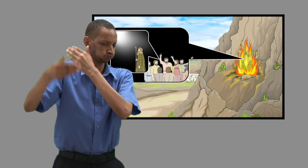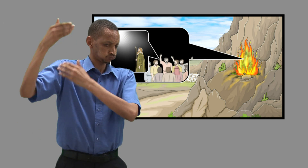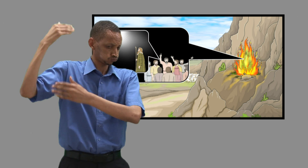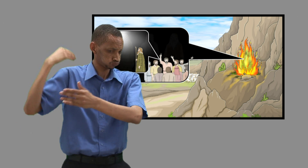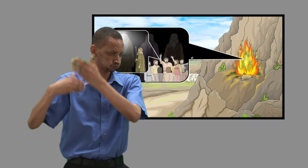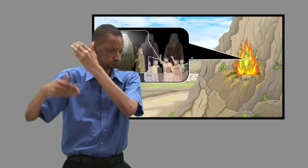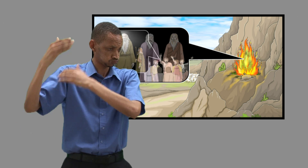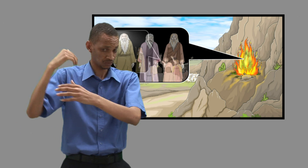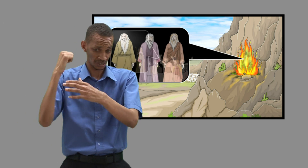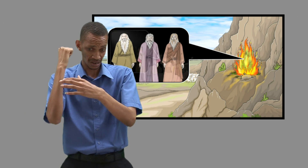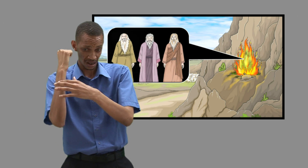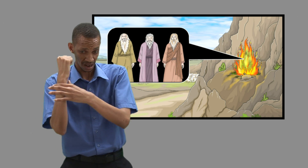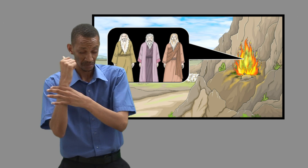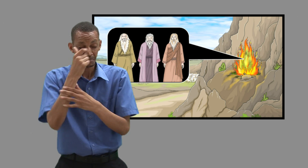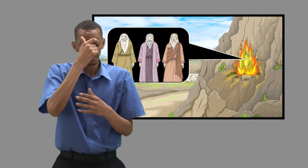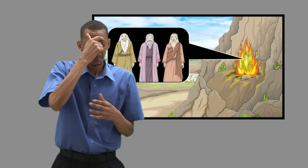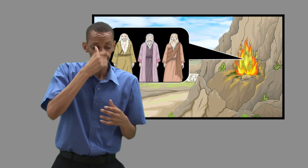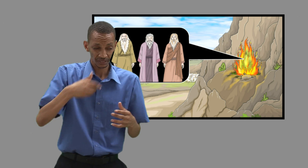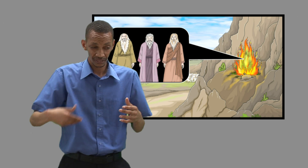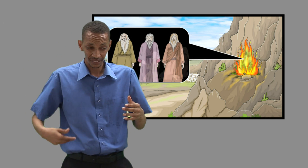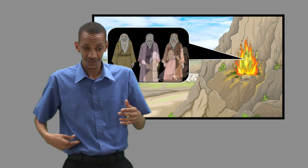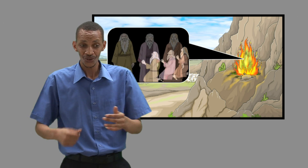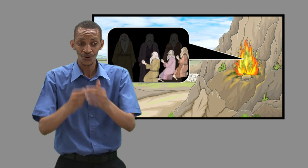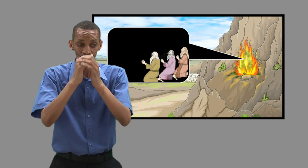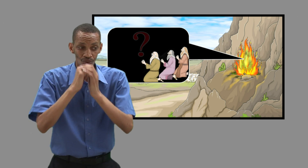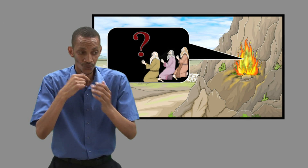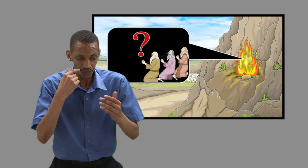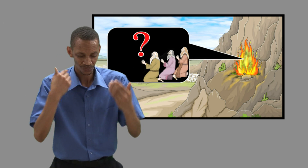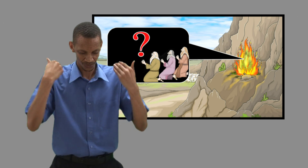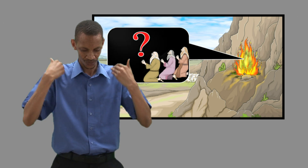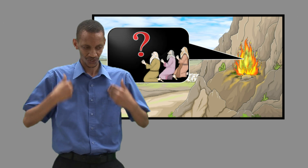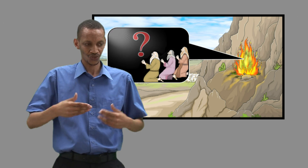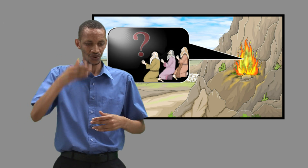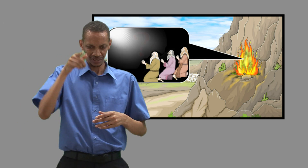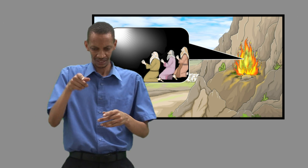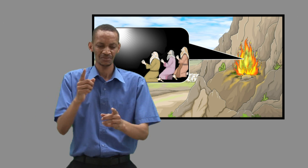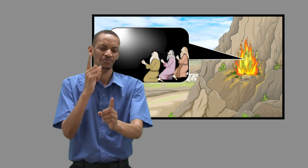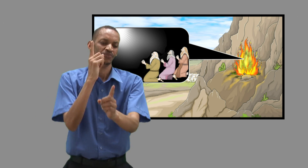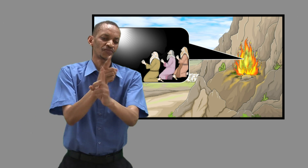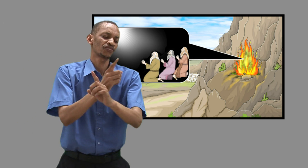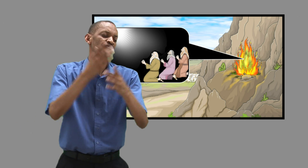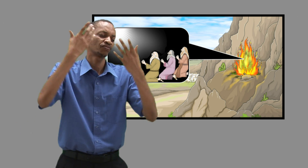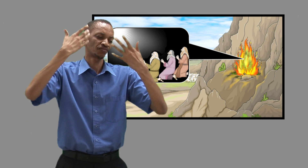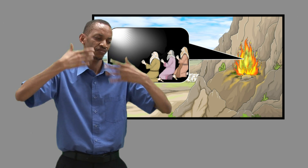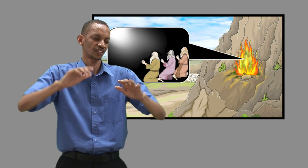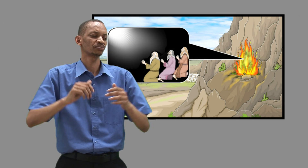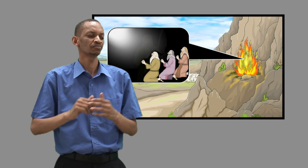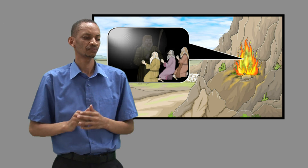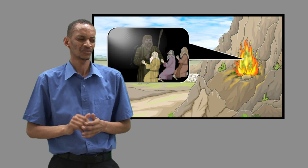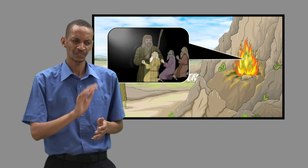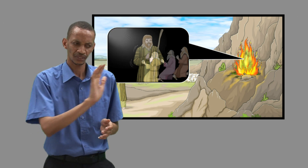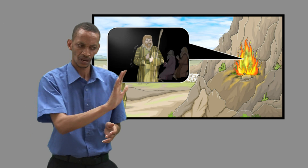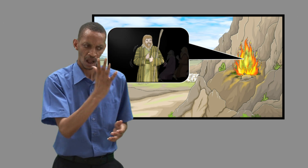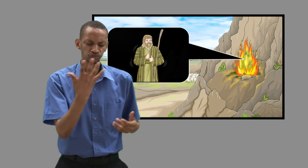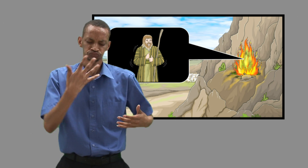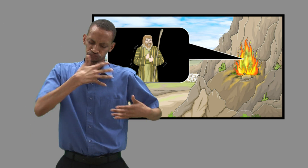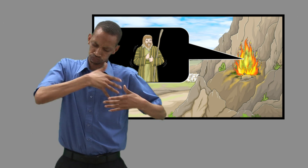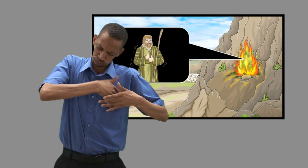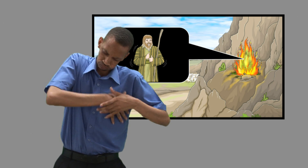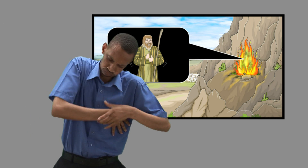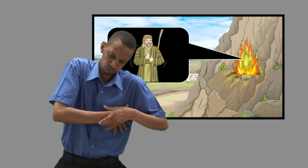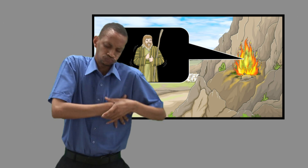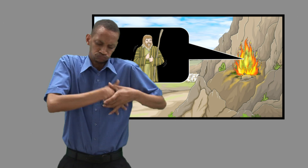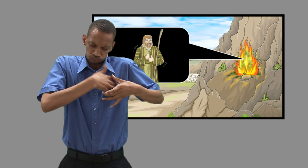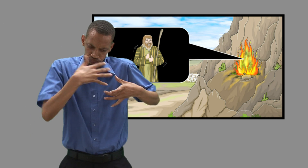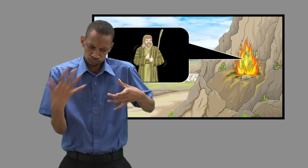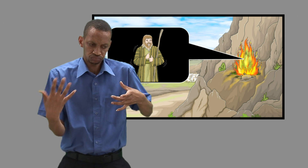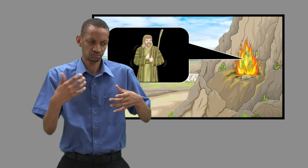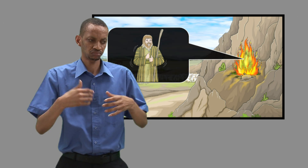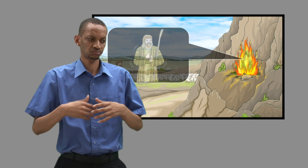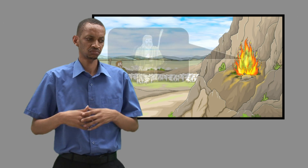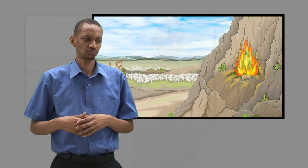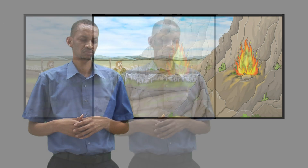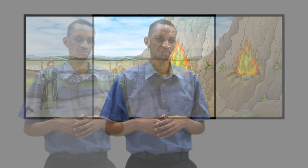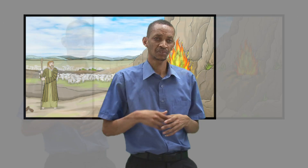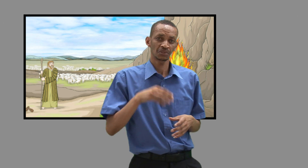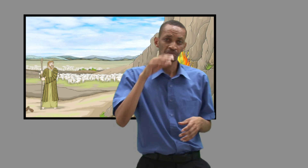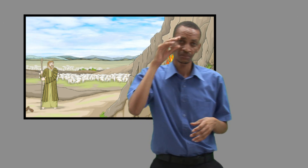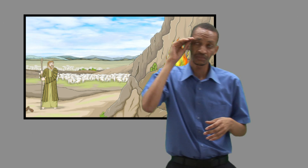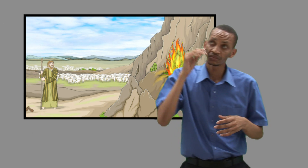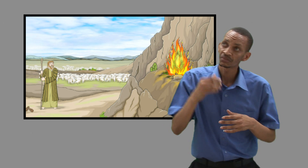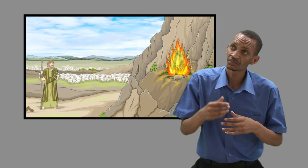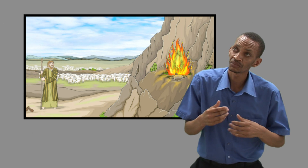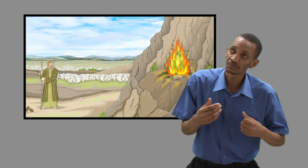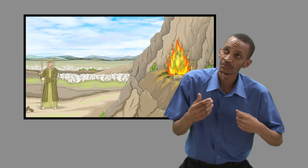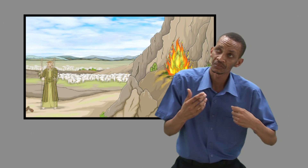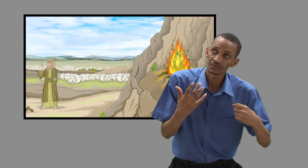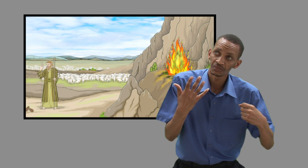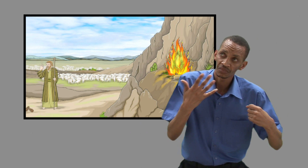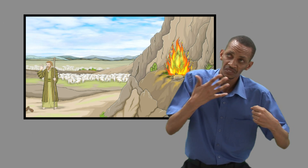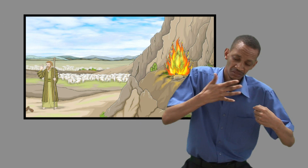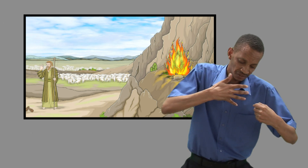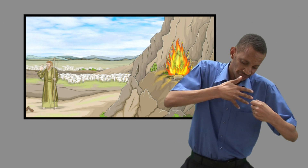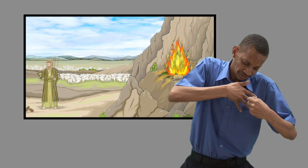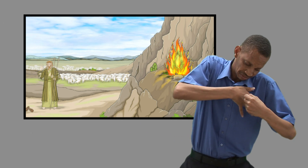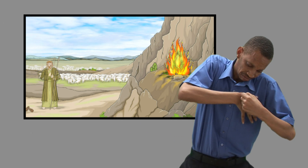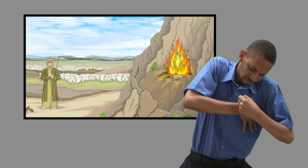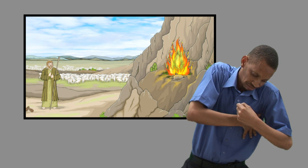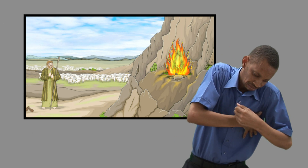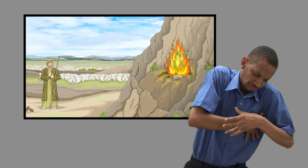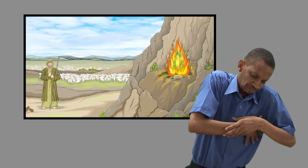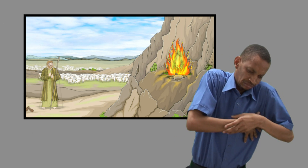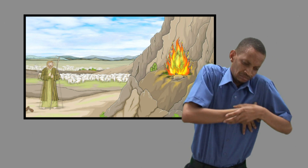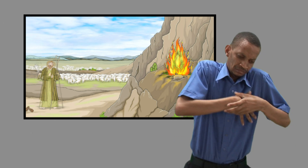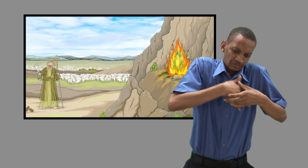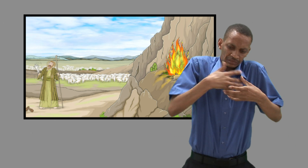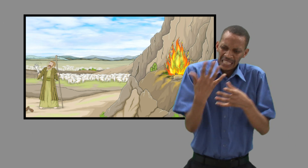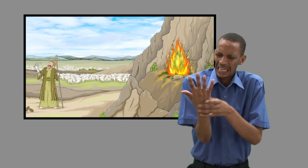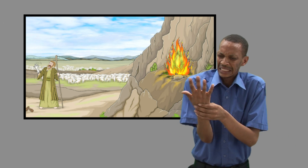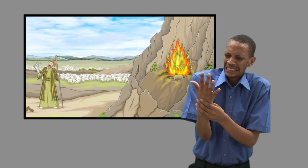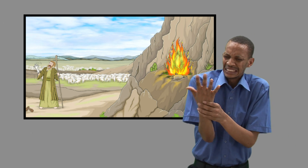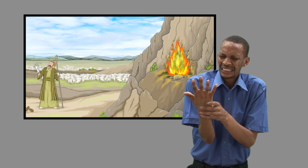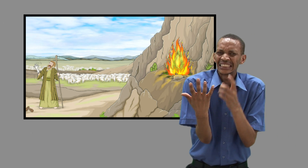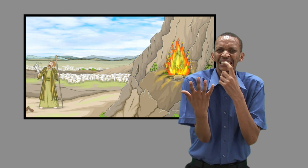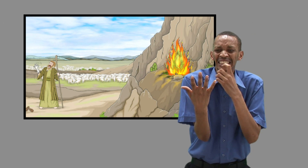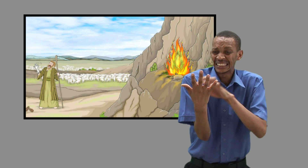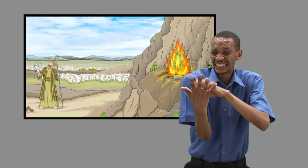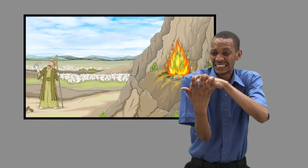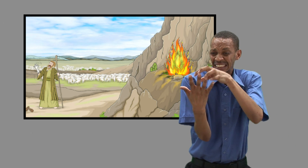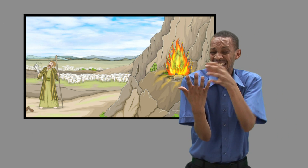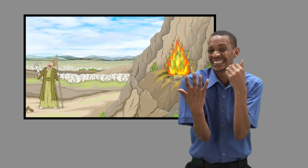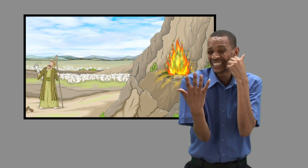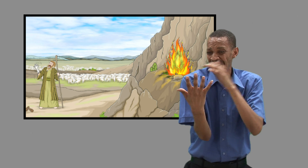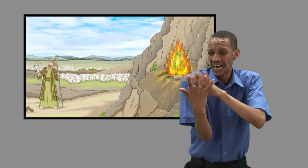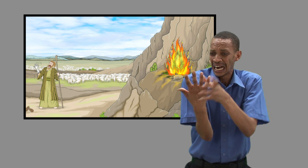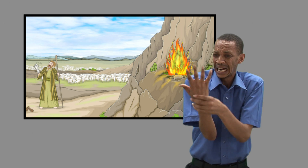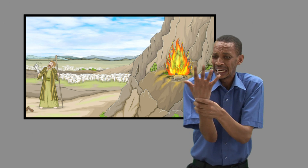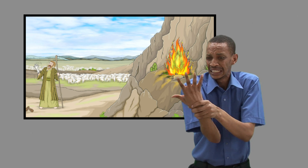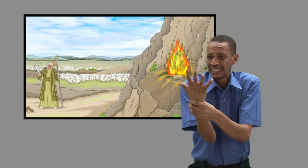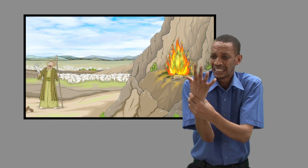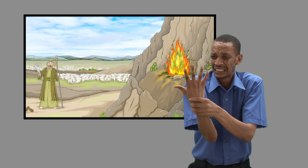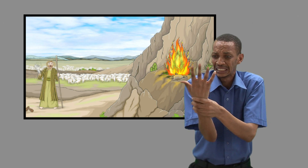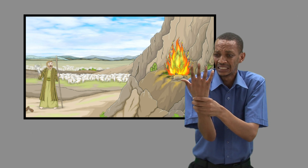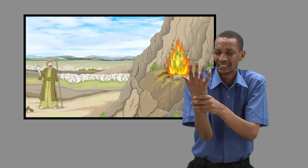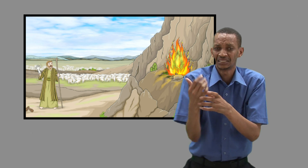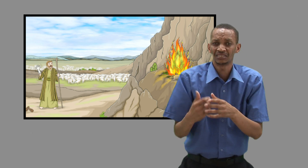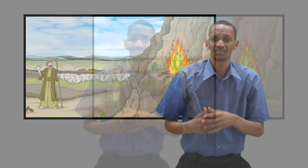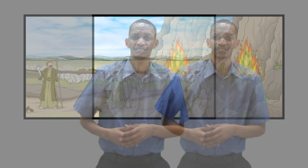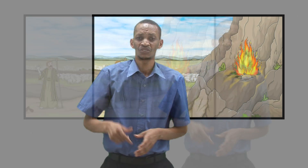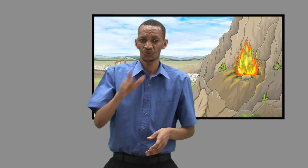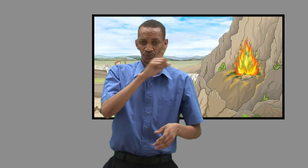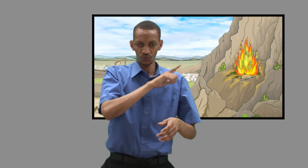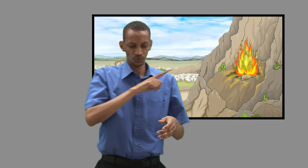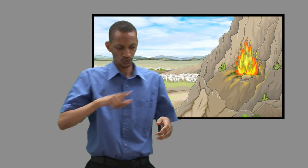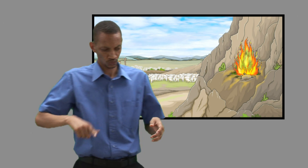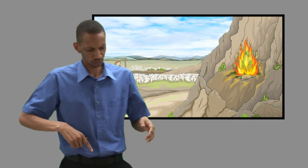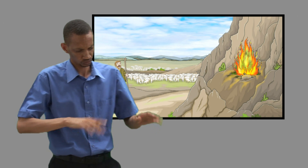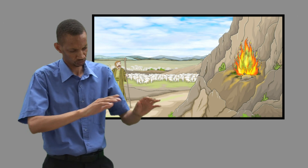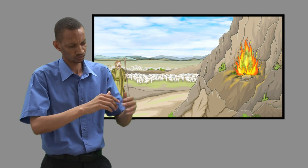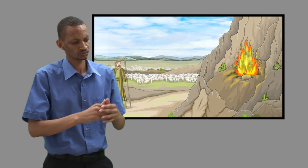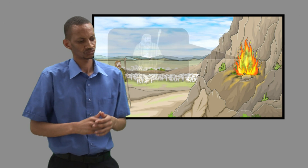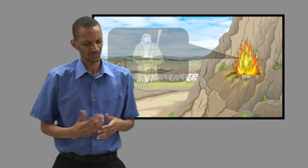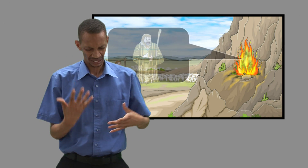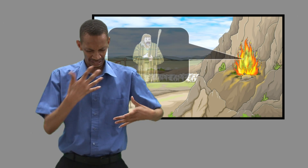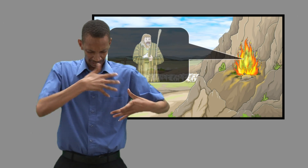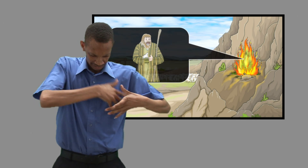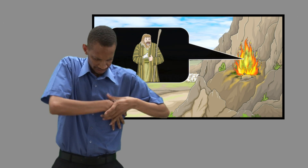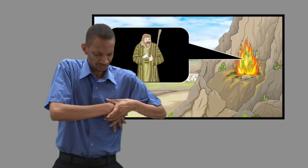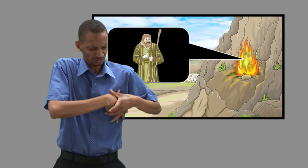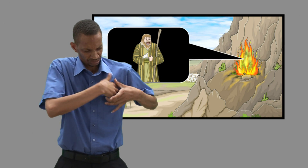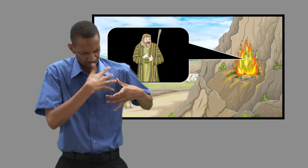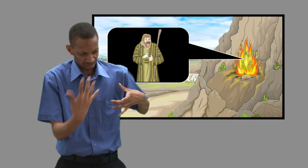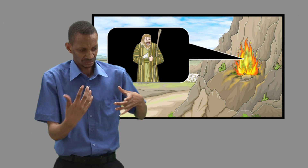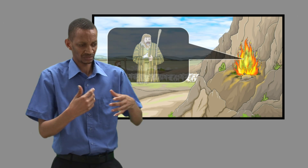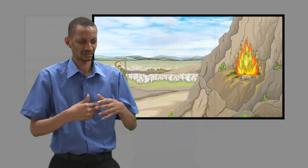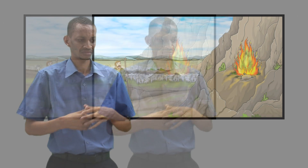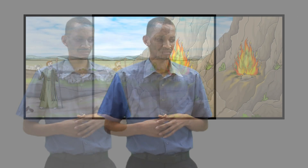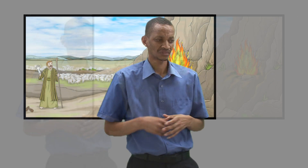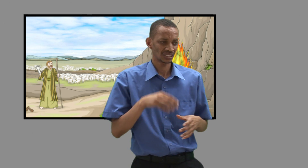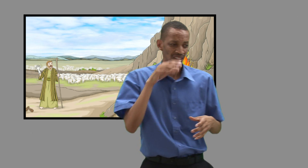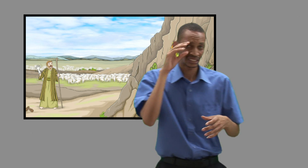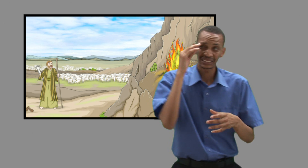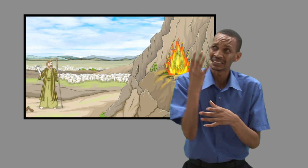Furthermore, the LORD said to Moses, “Put your hand inside your cloak.” So he put his hand inside his cloak, and when he took it out, his hand was leprous, white as snow.